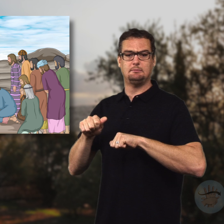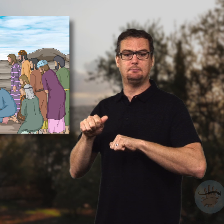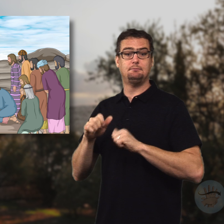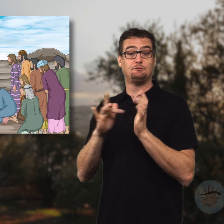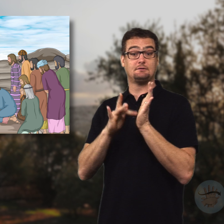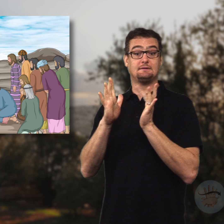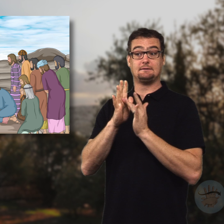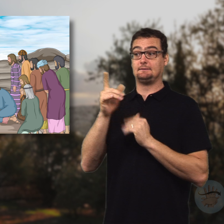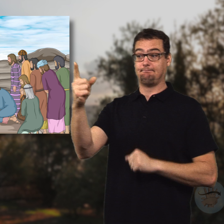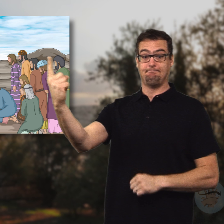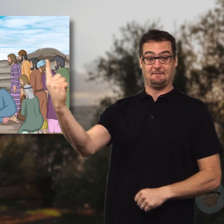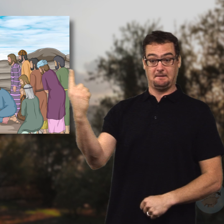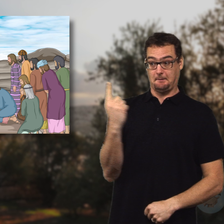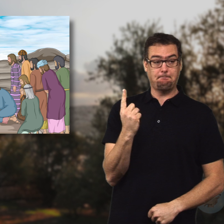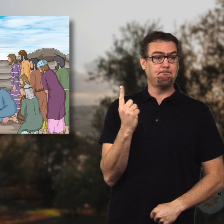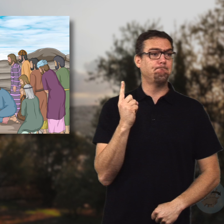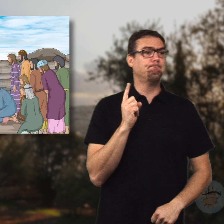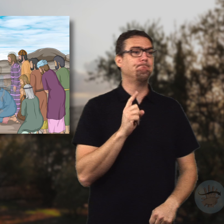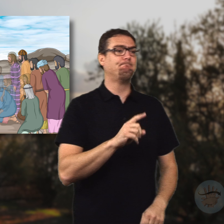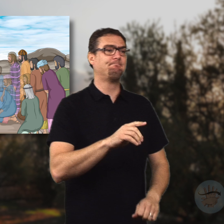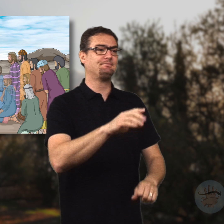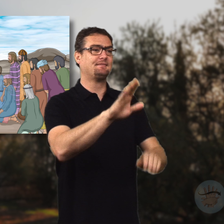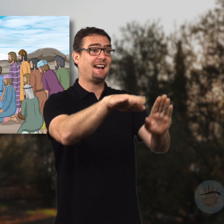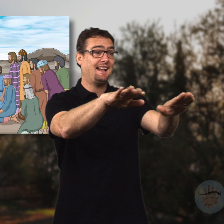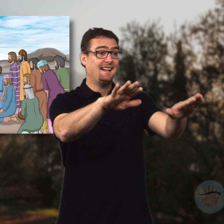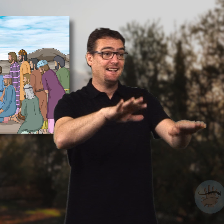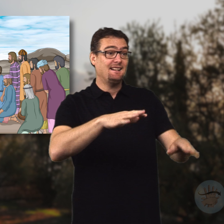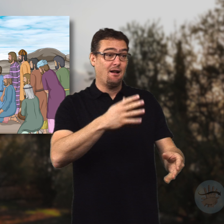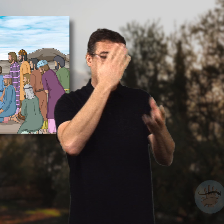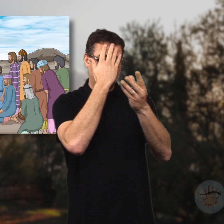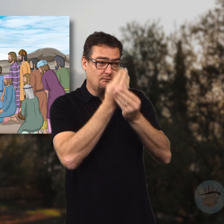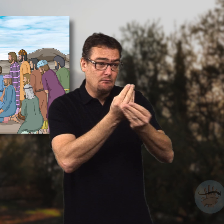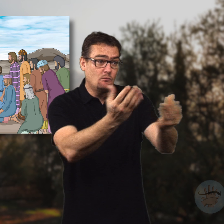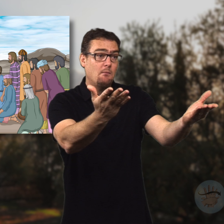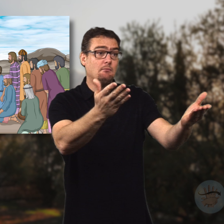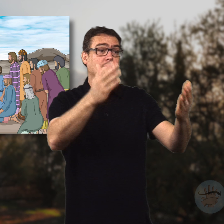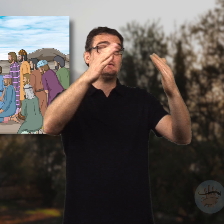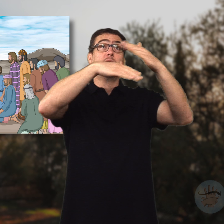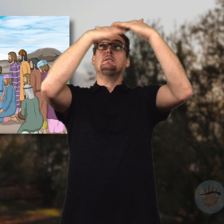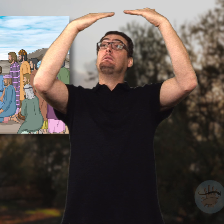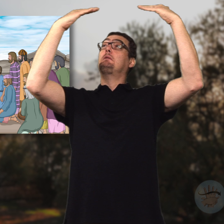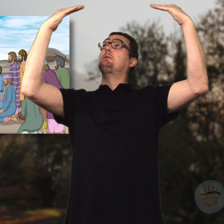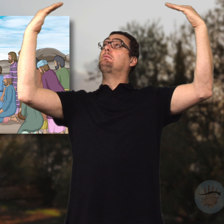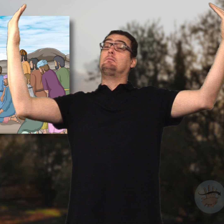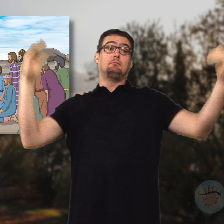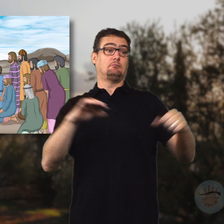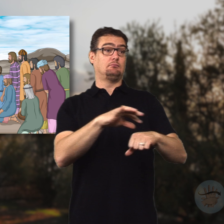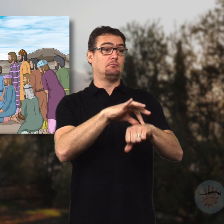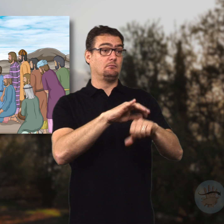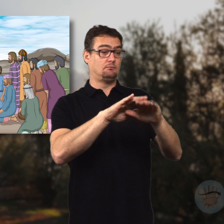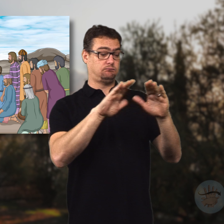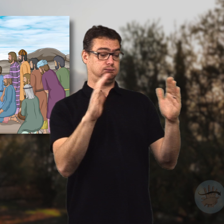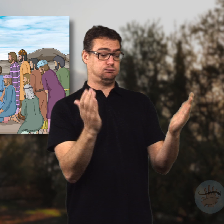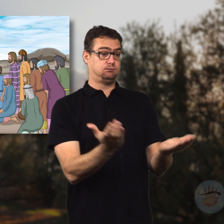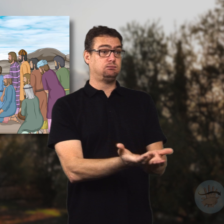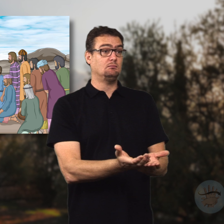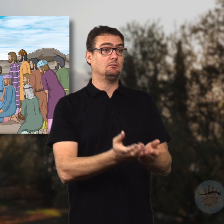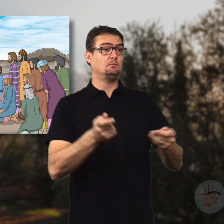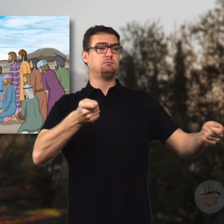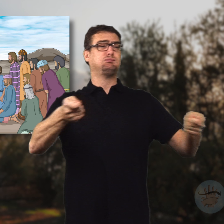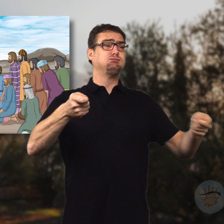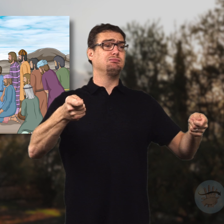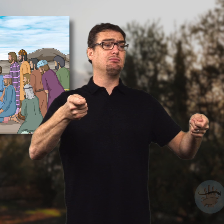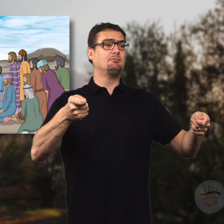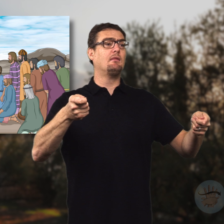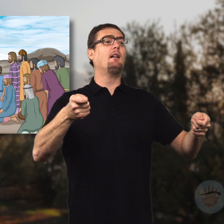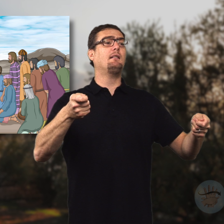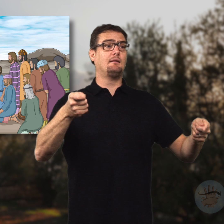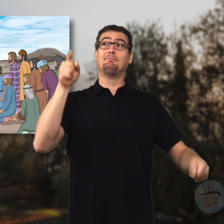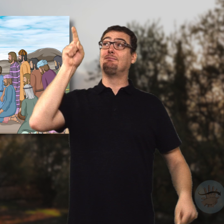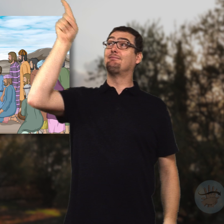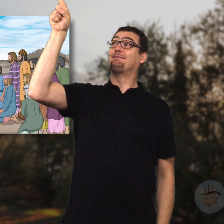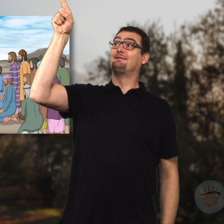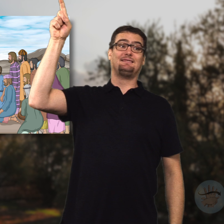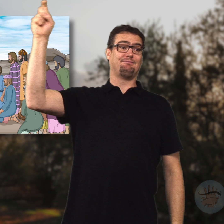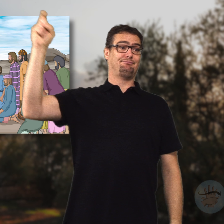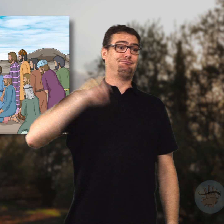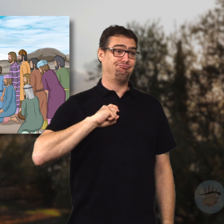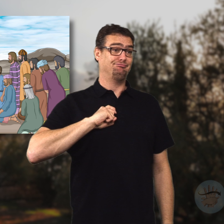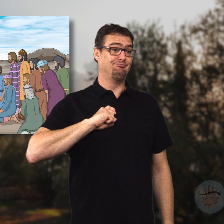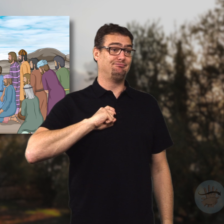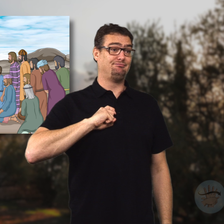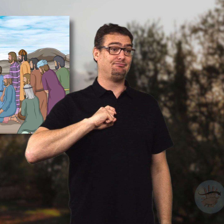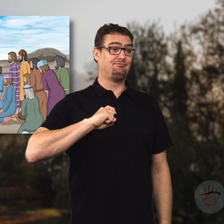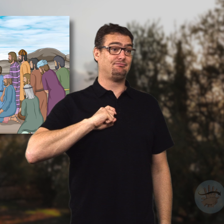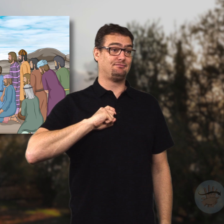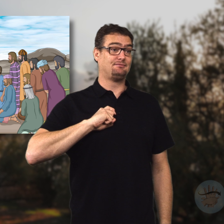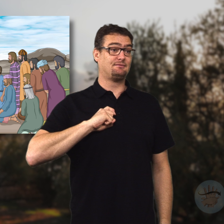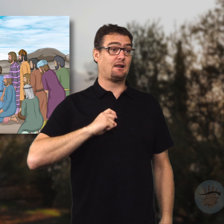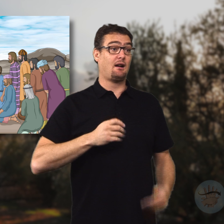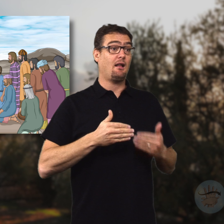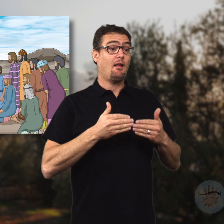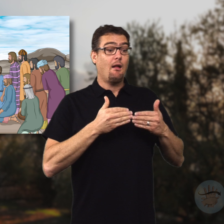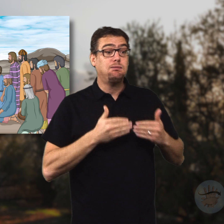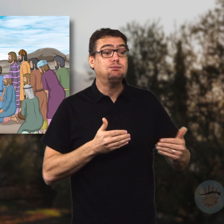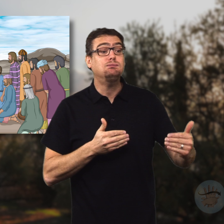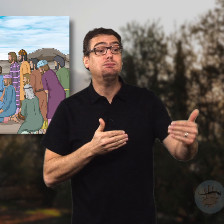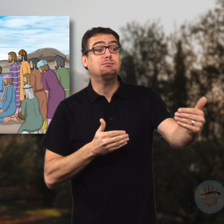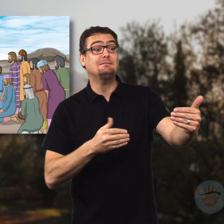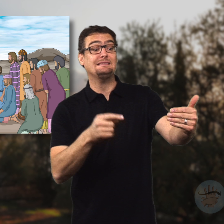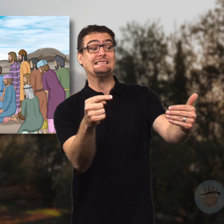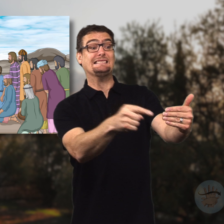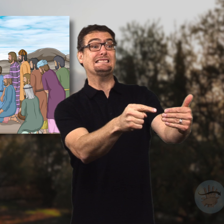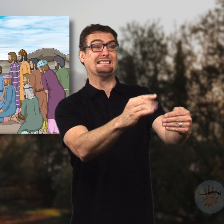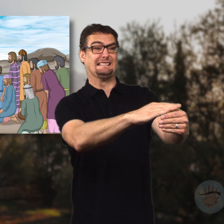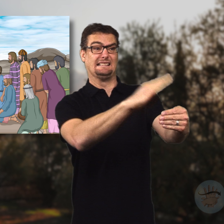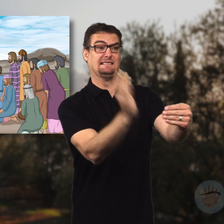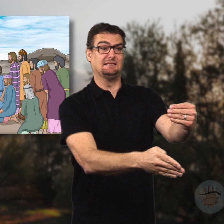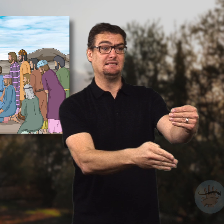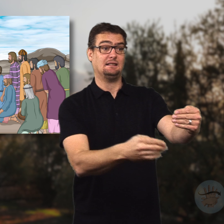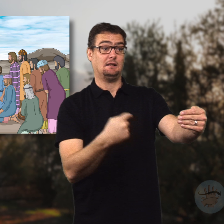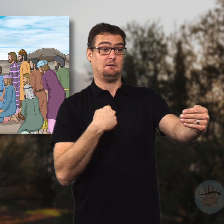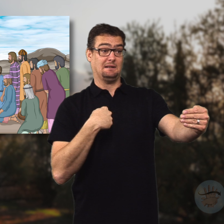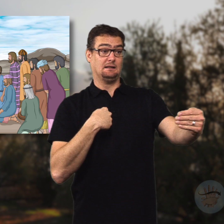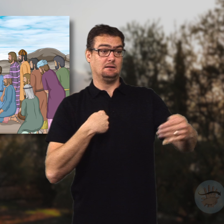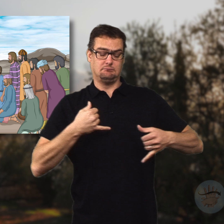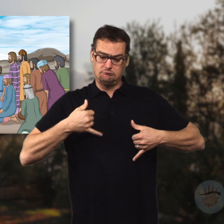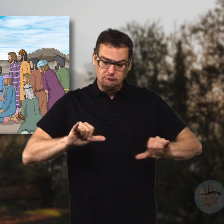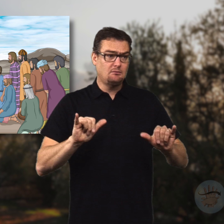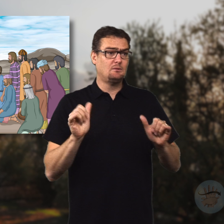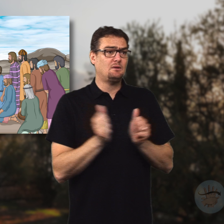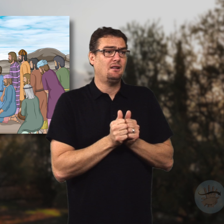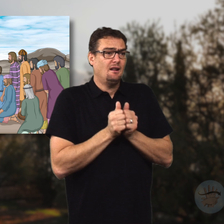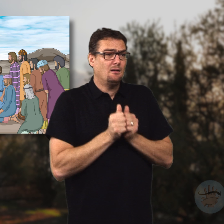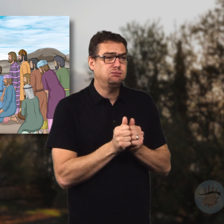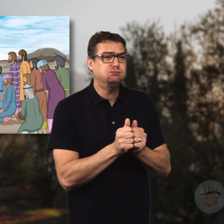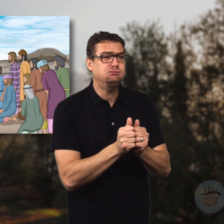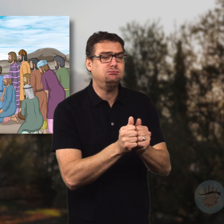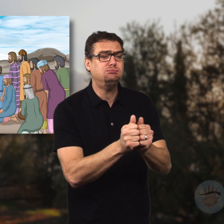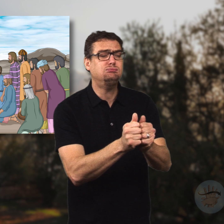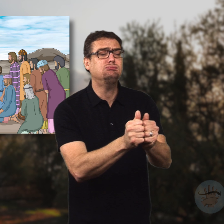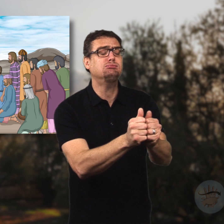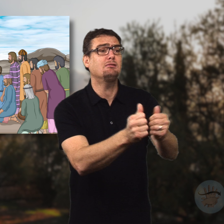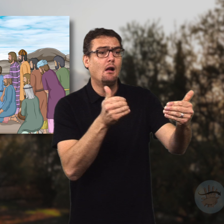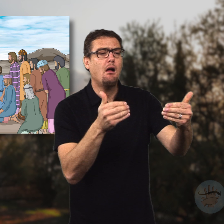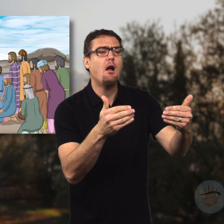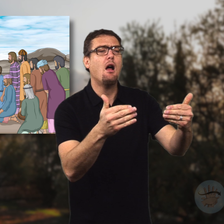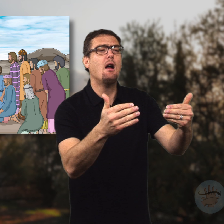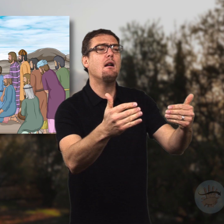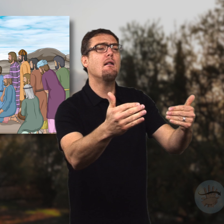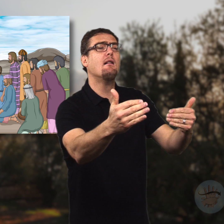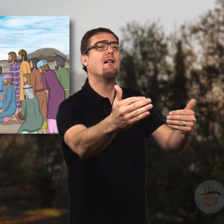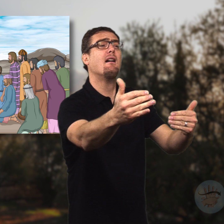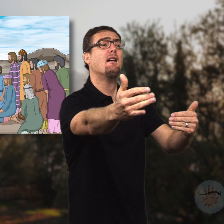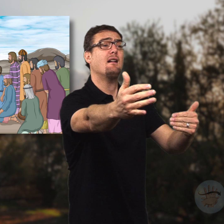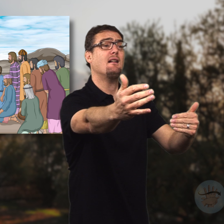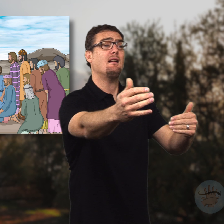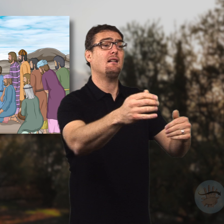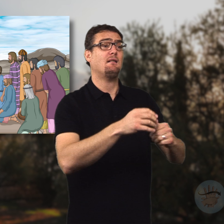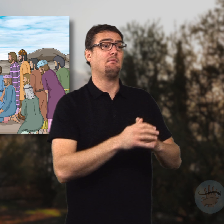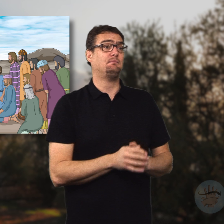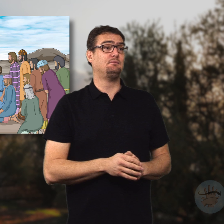Then Jesus came to them and said, “All authority in heaven and on earth has been given to Me.